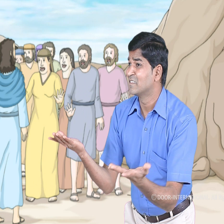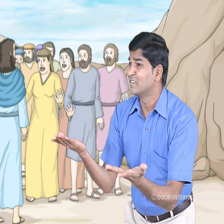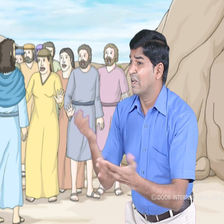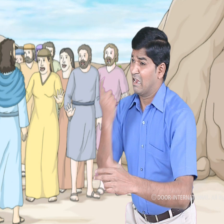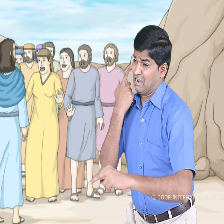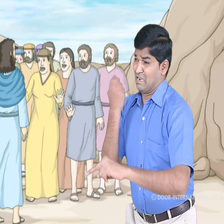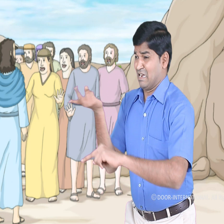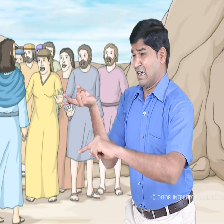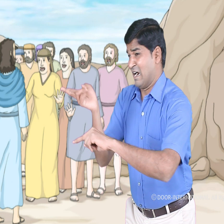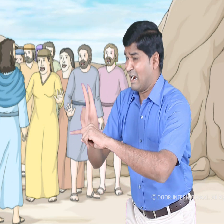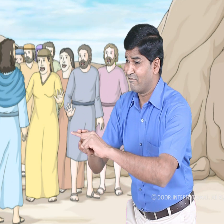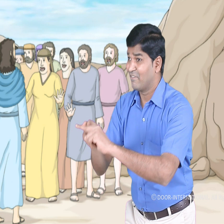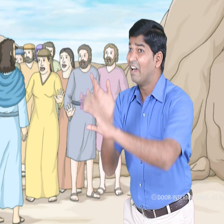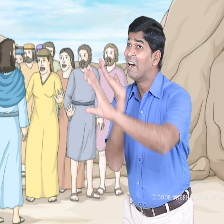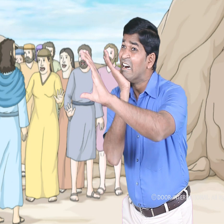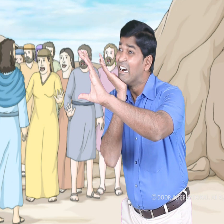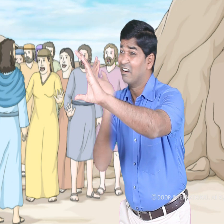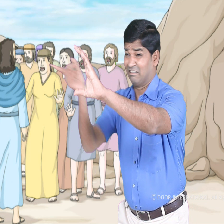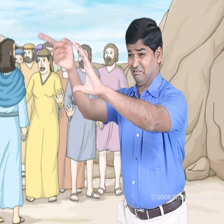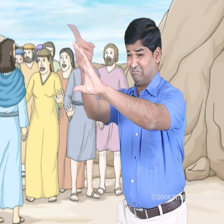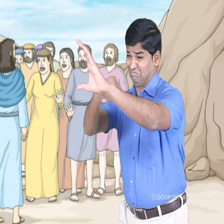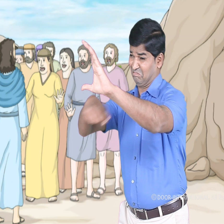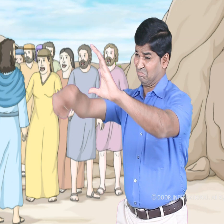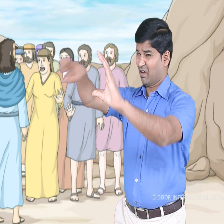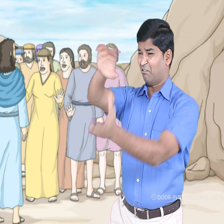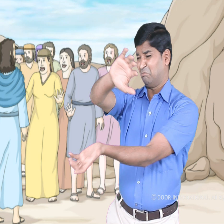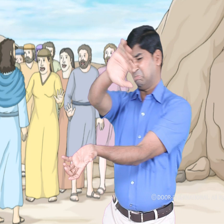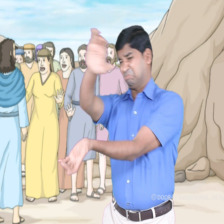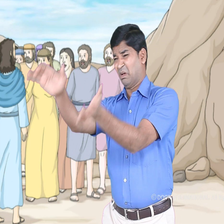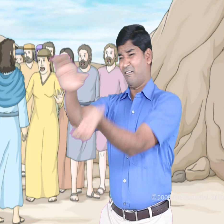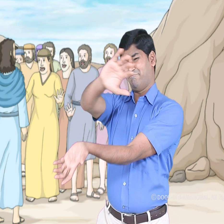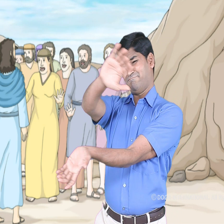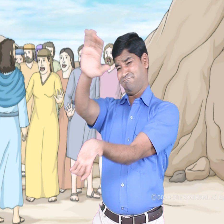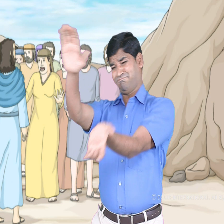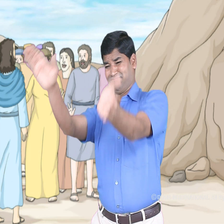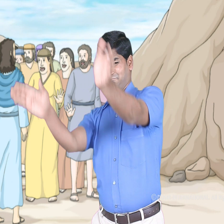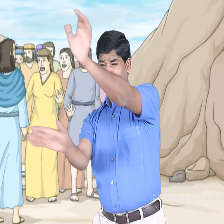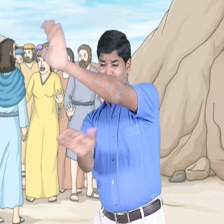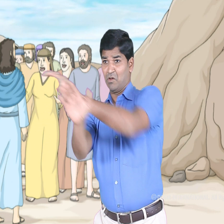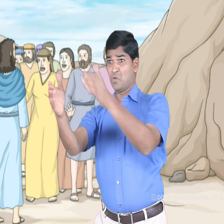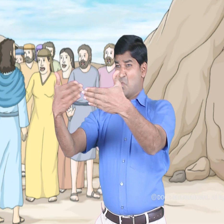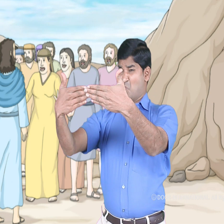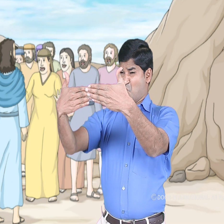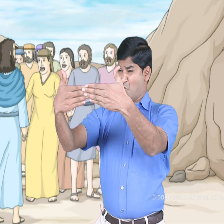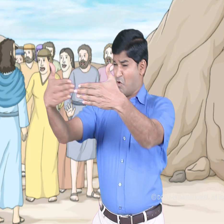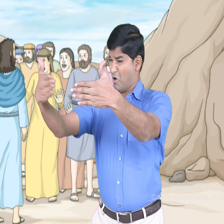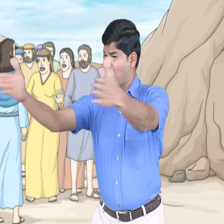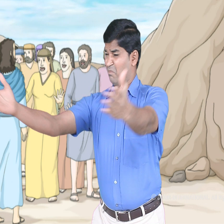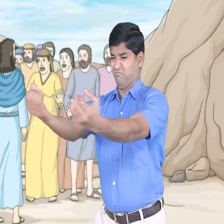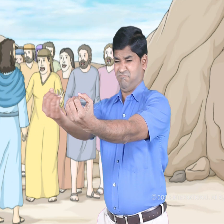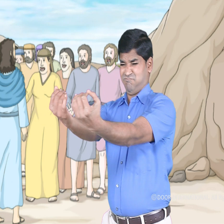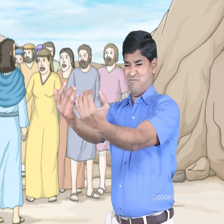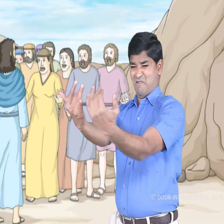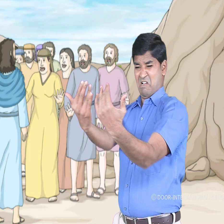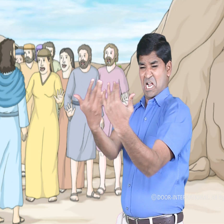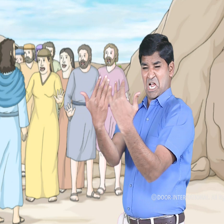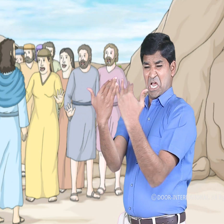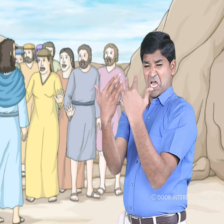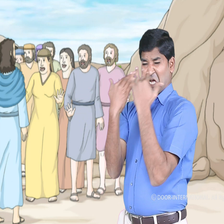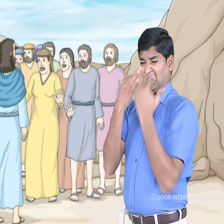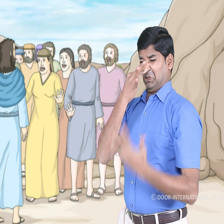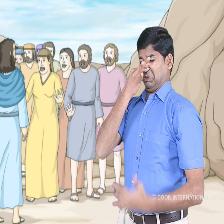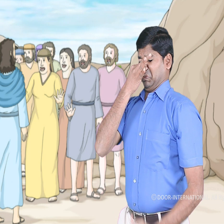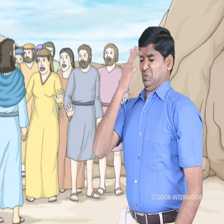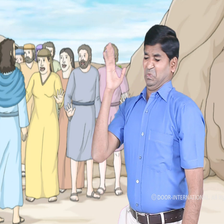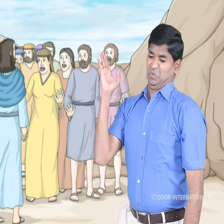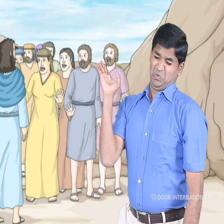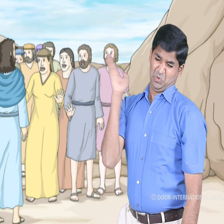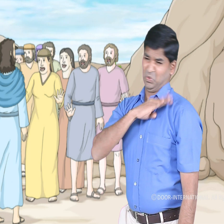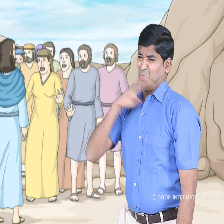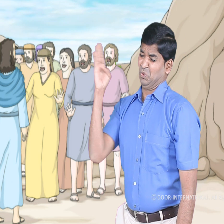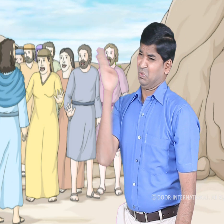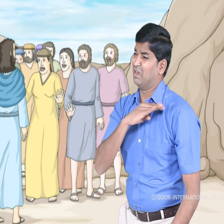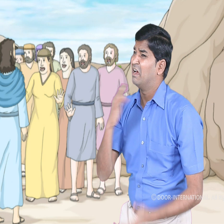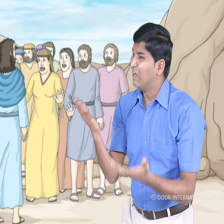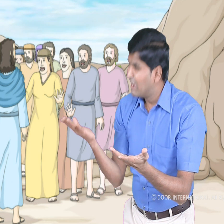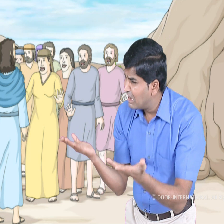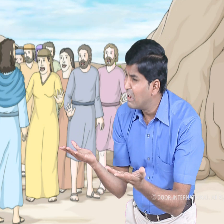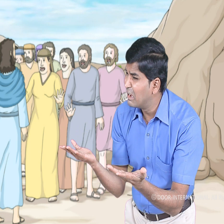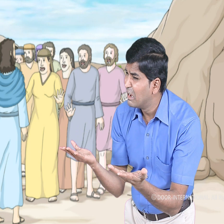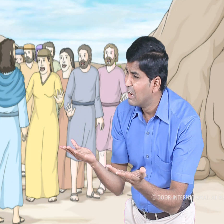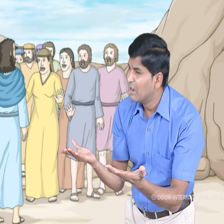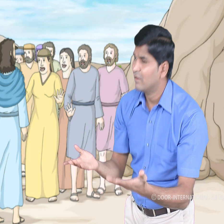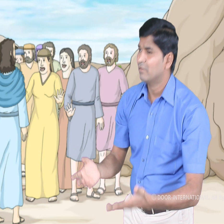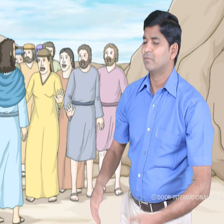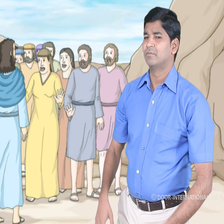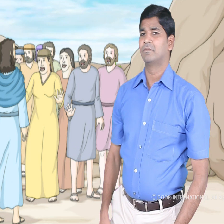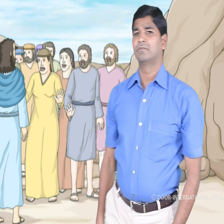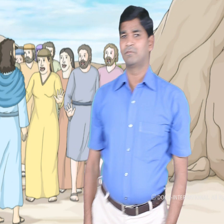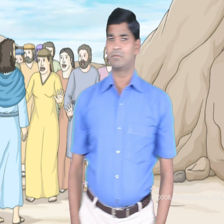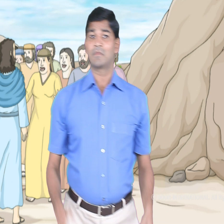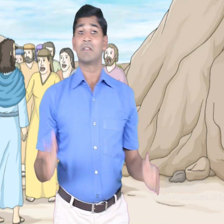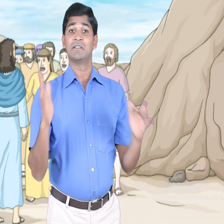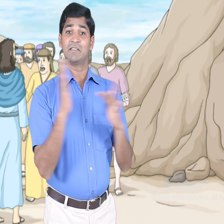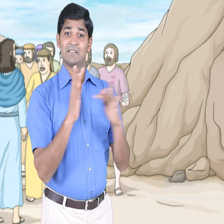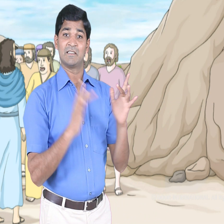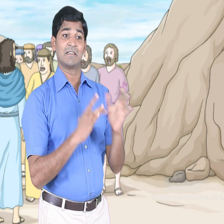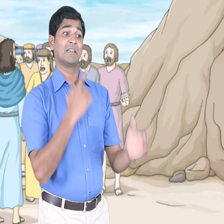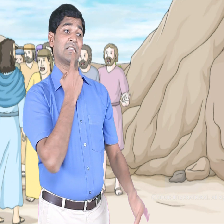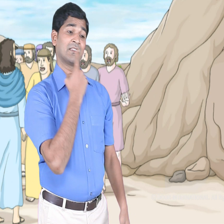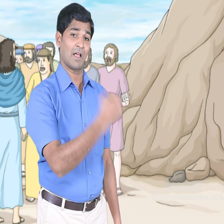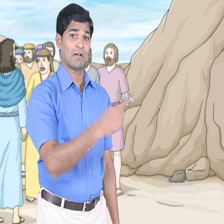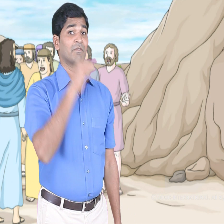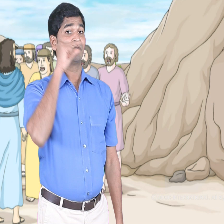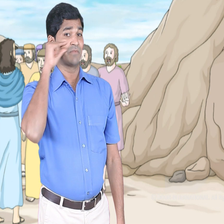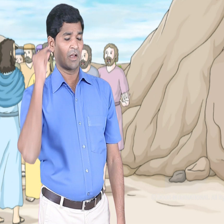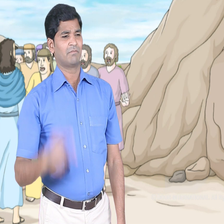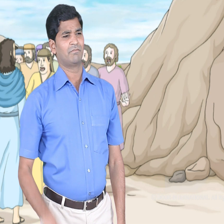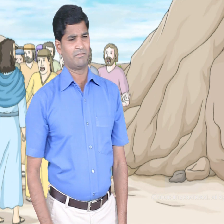“It has already been four days.”